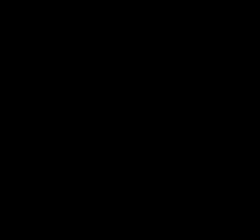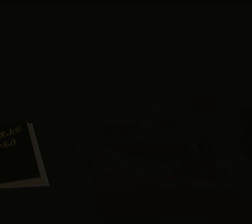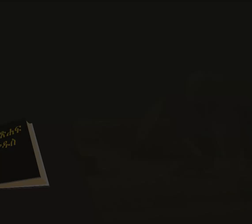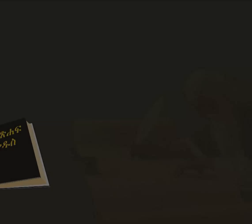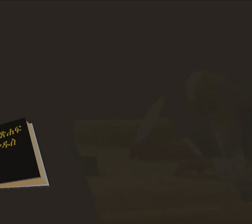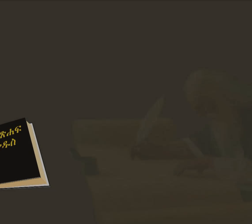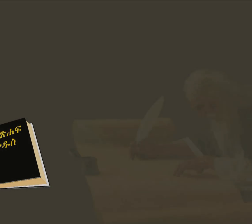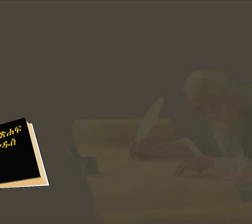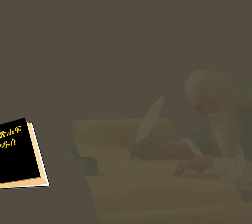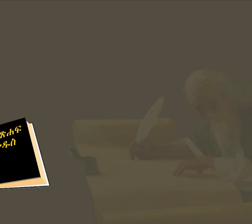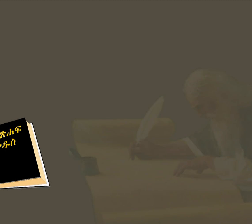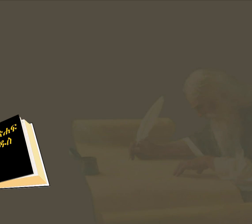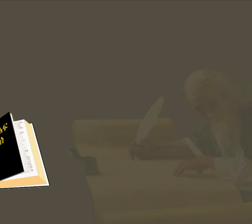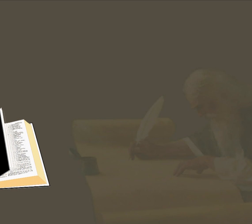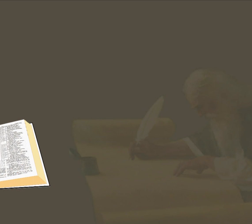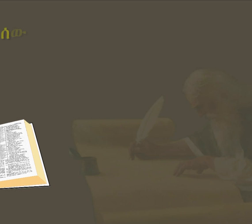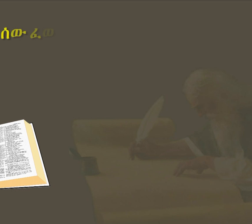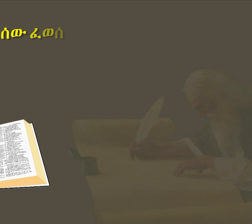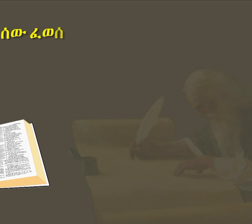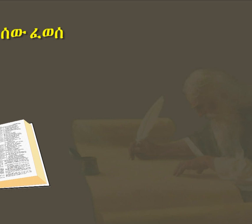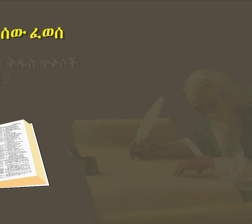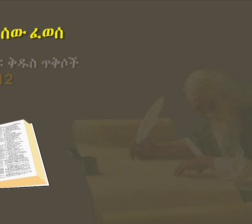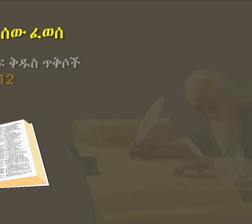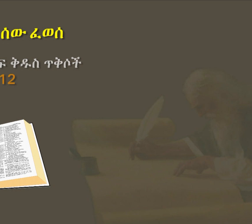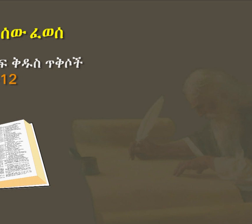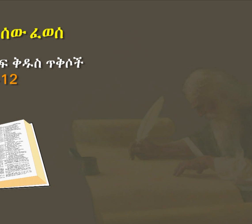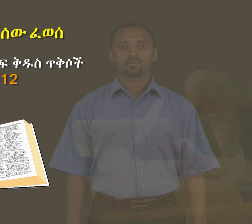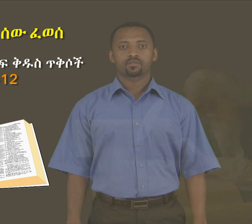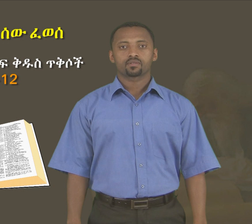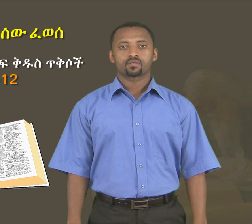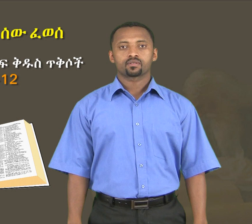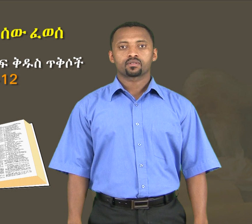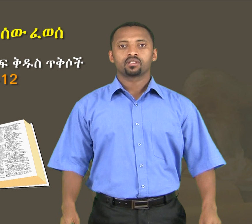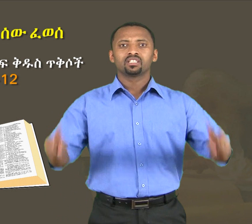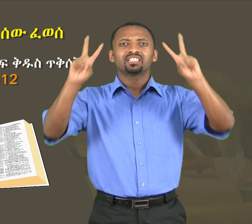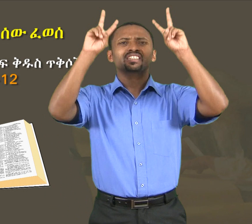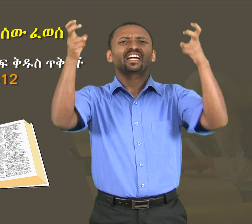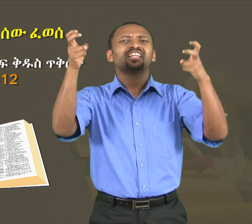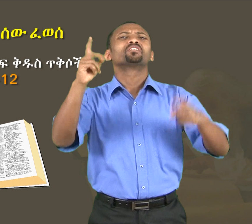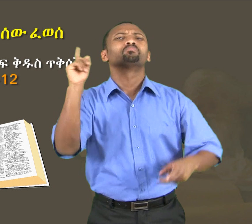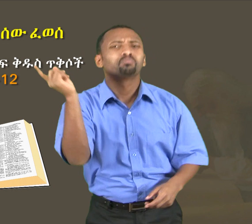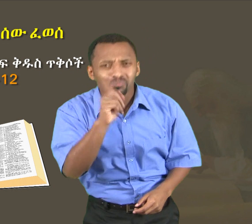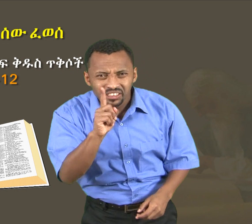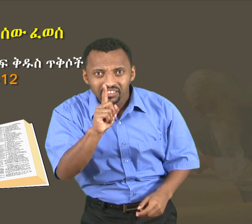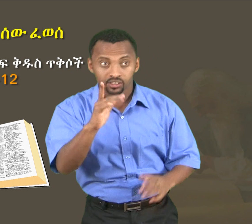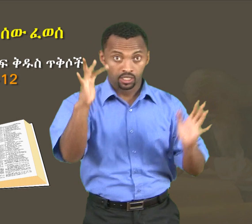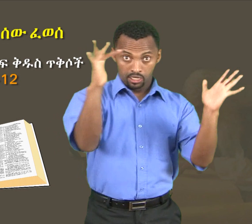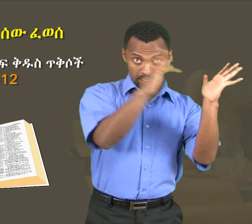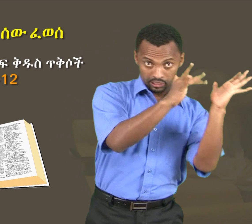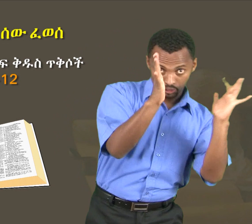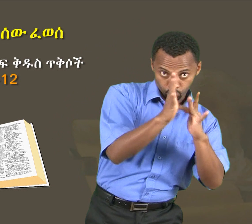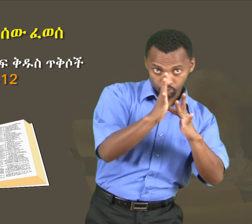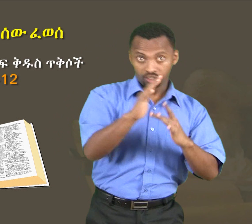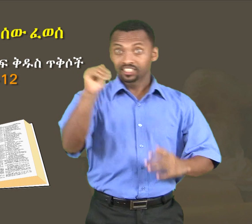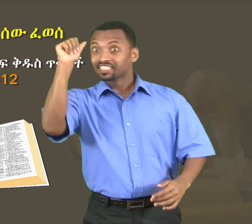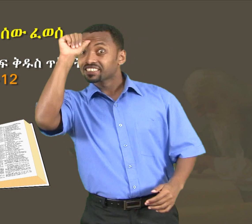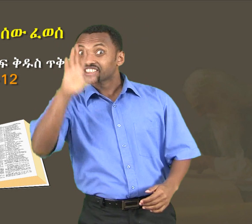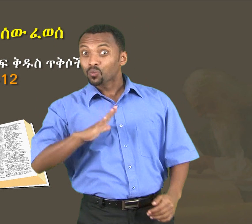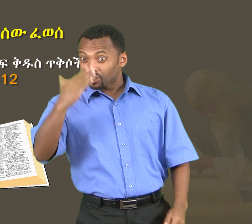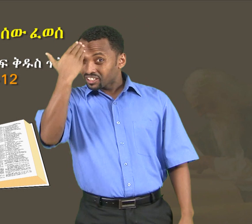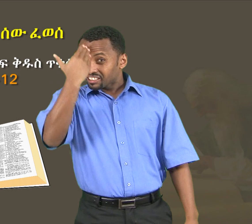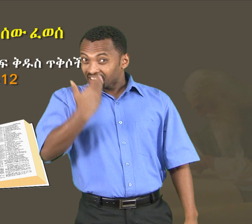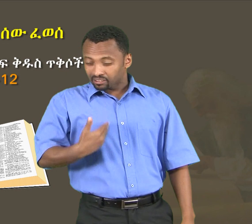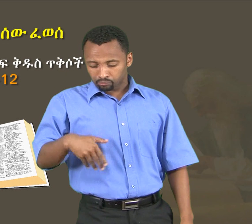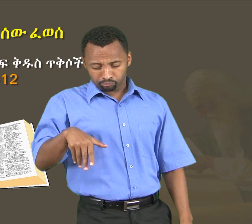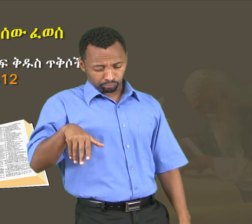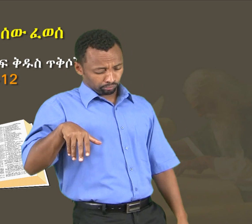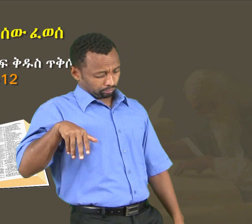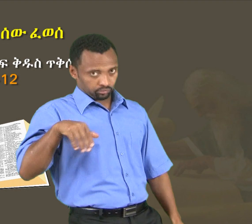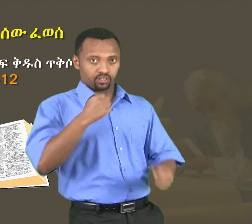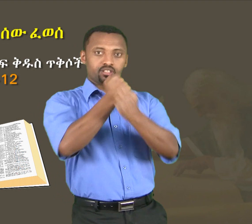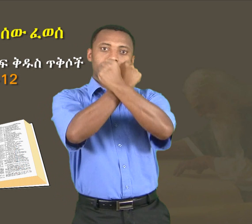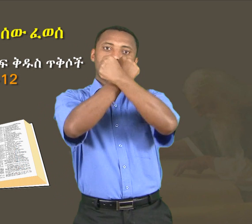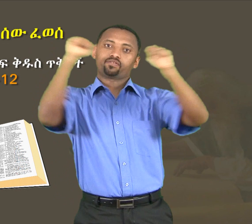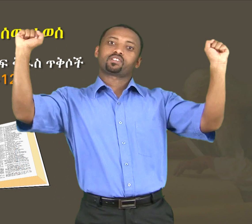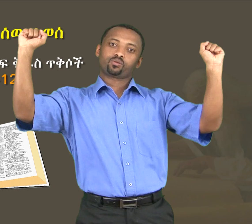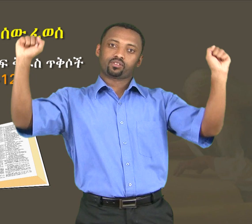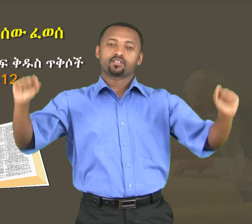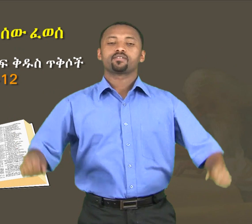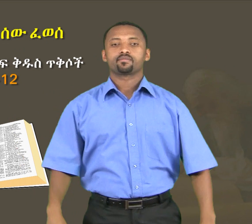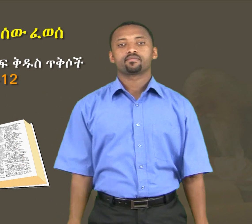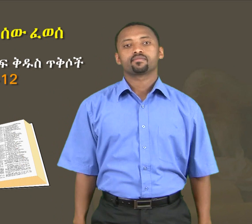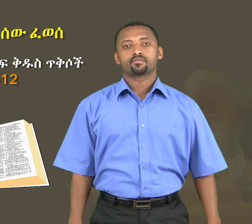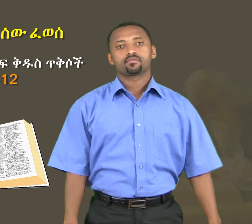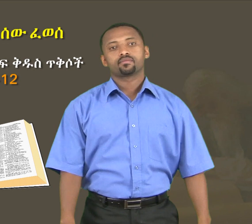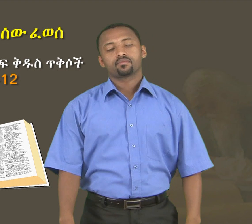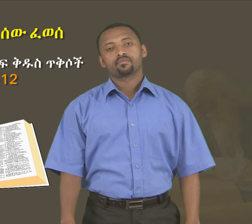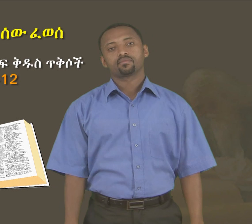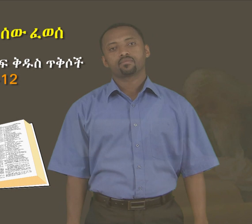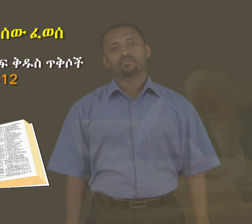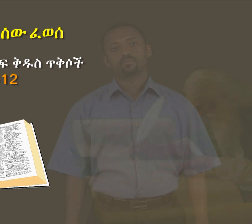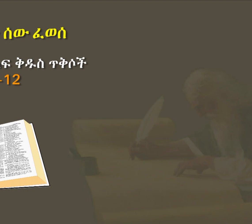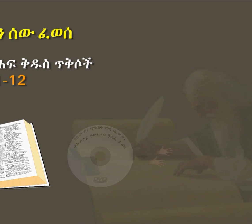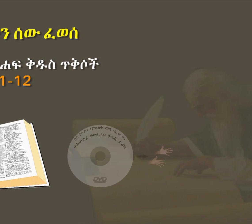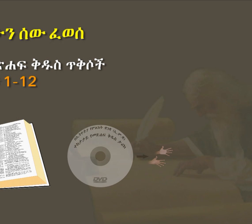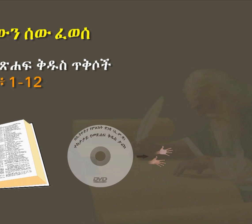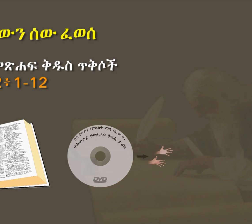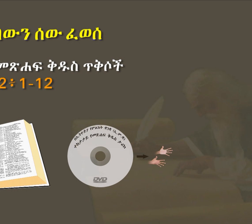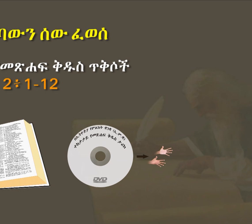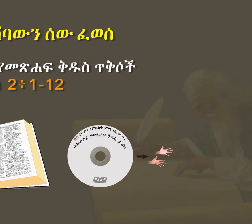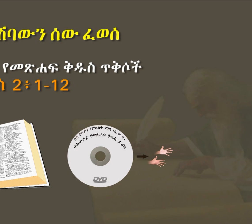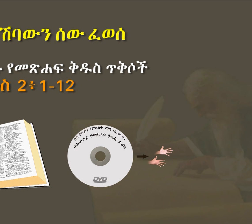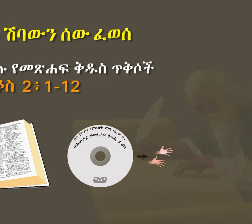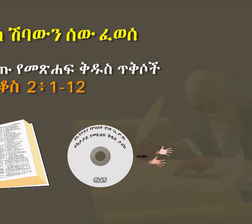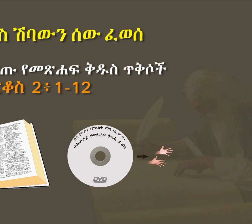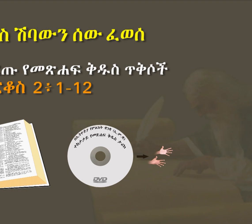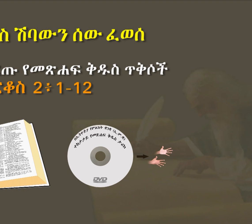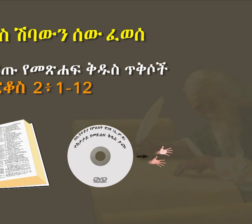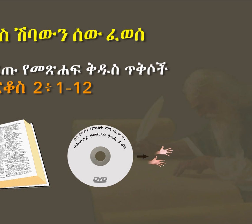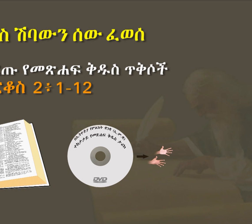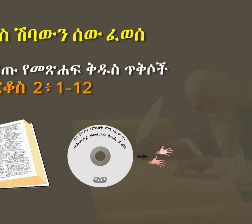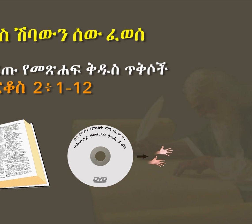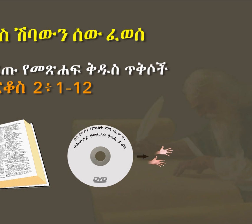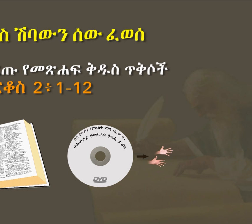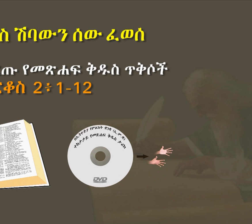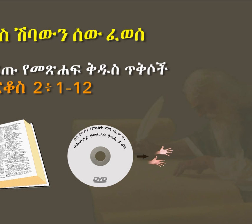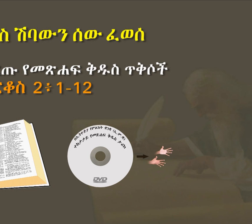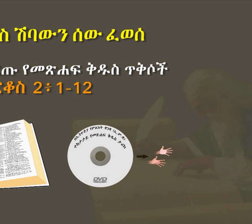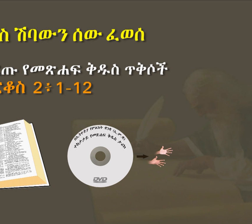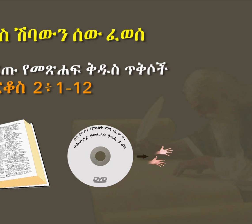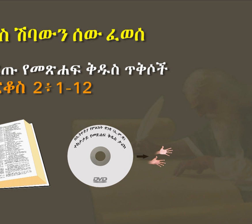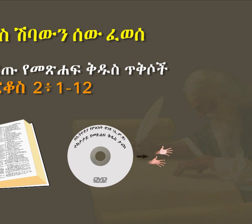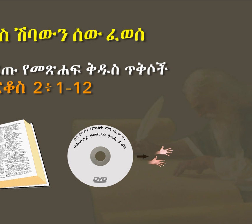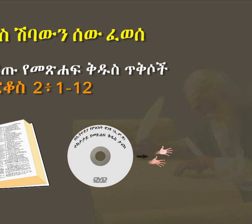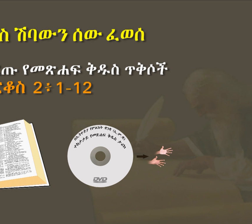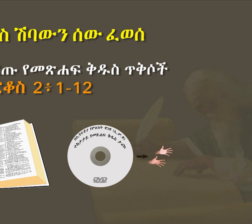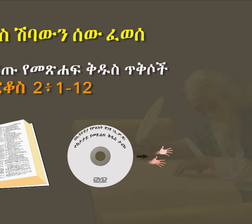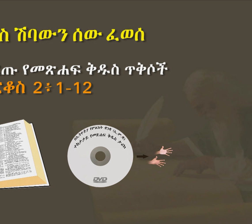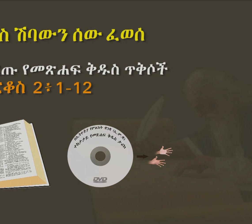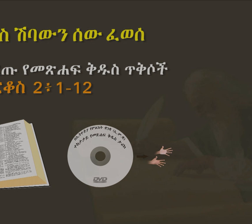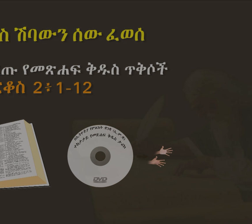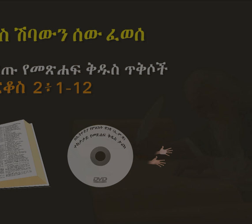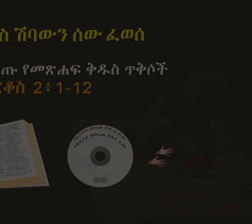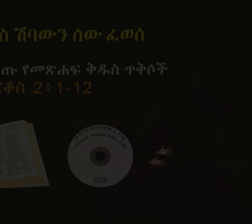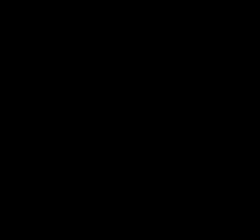Jesus heals a paralytic man